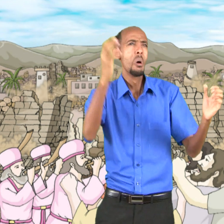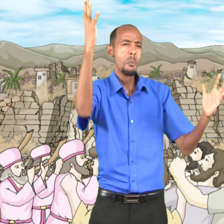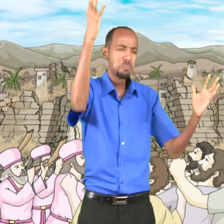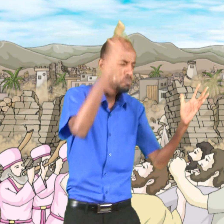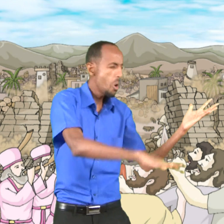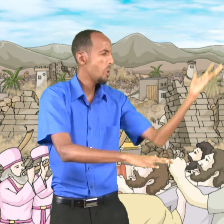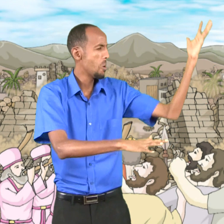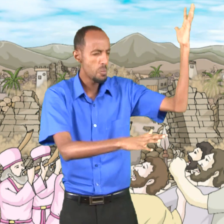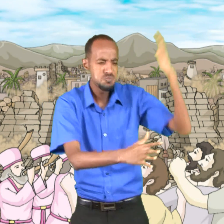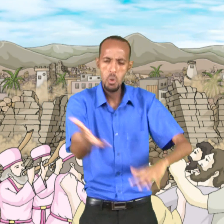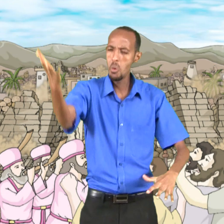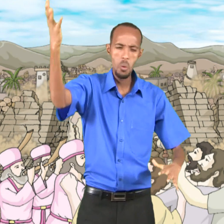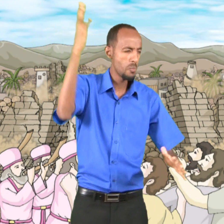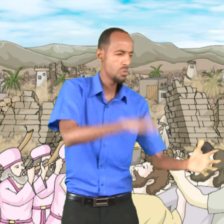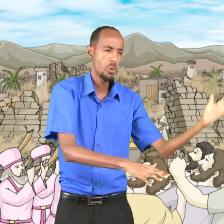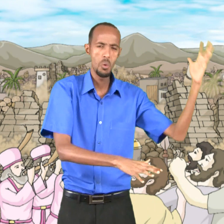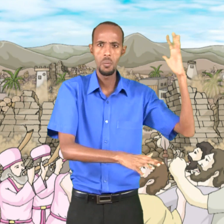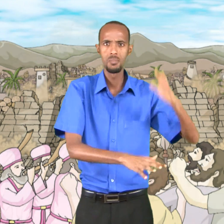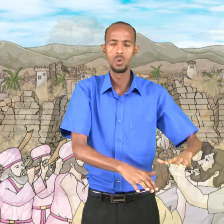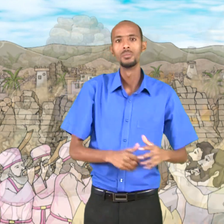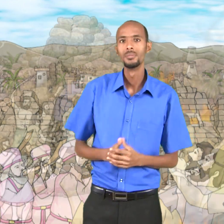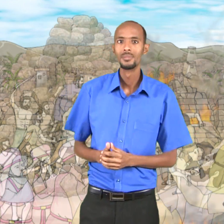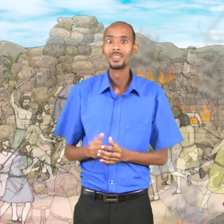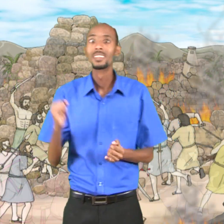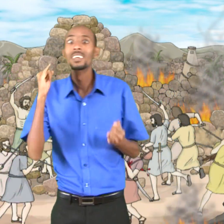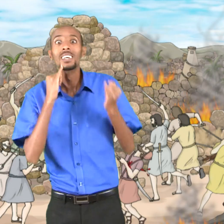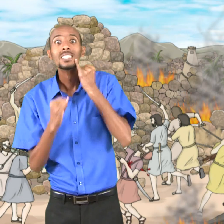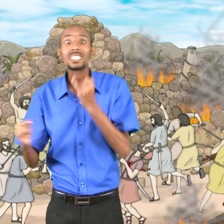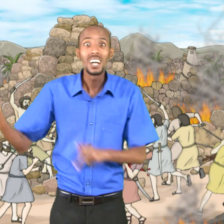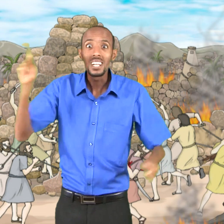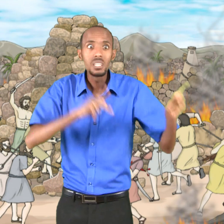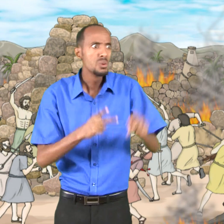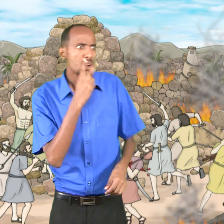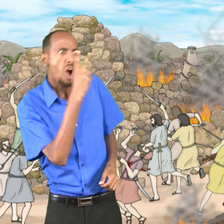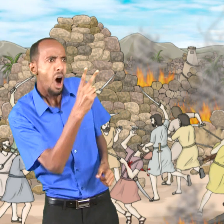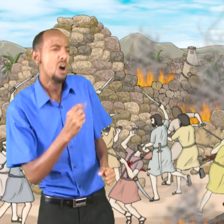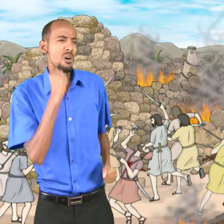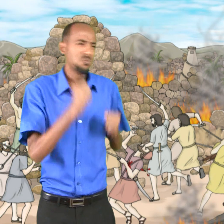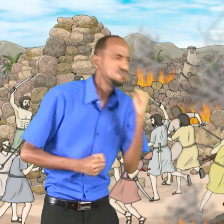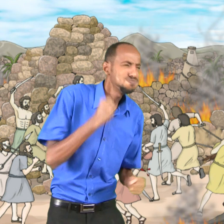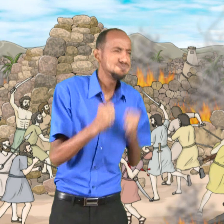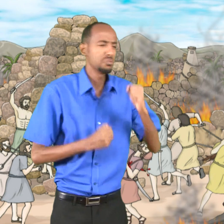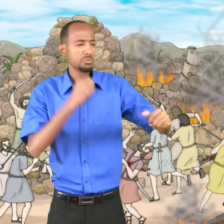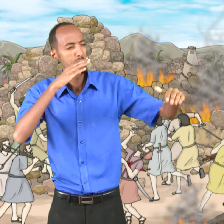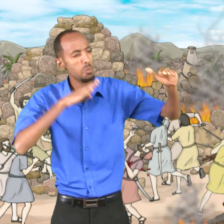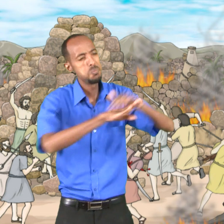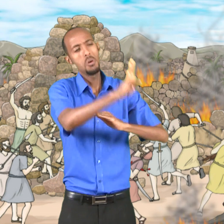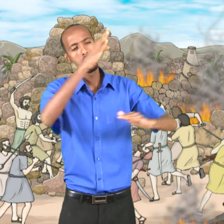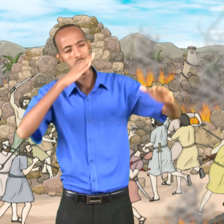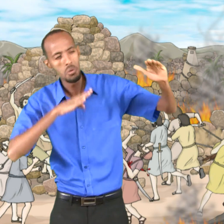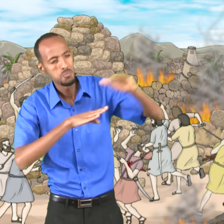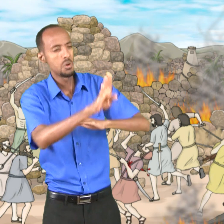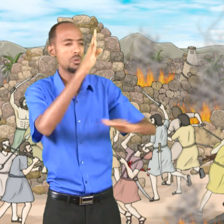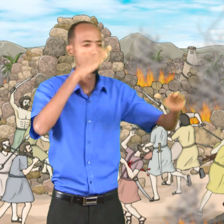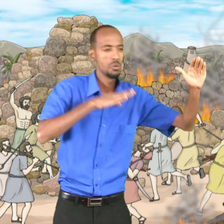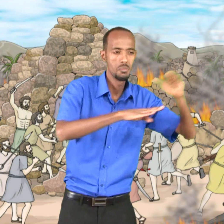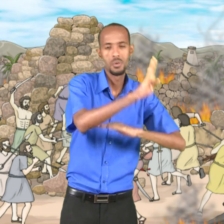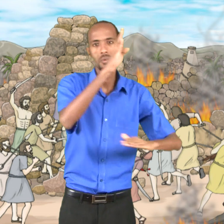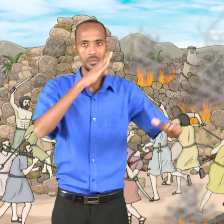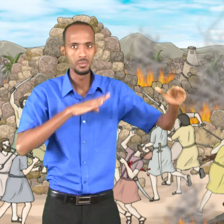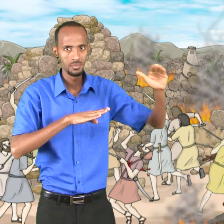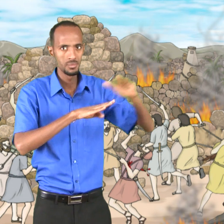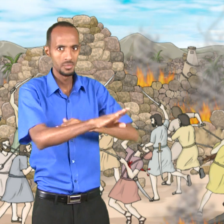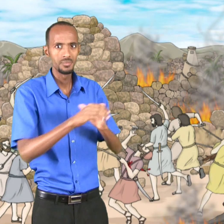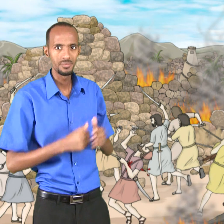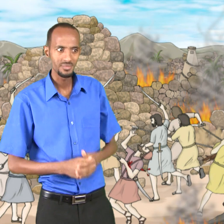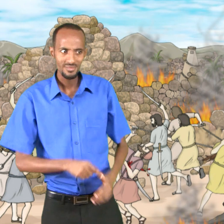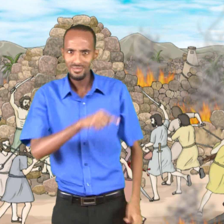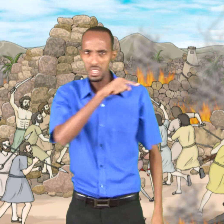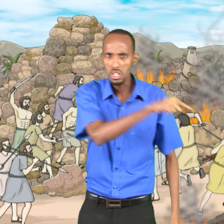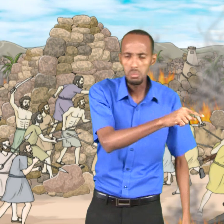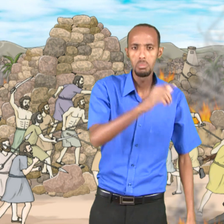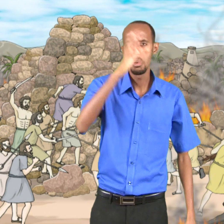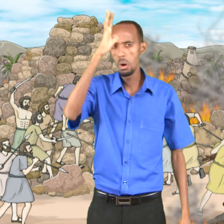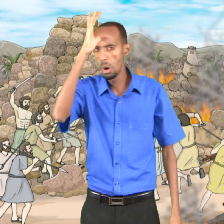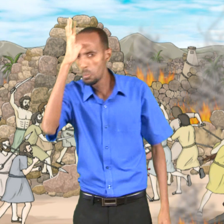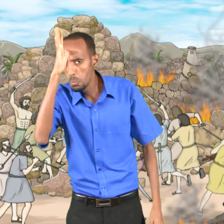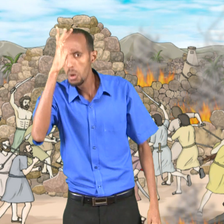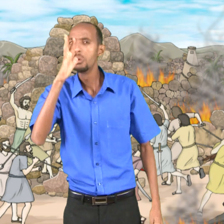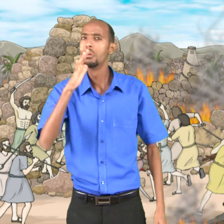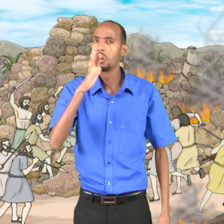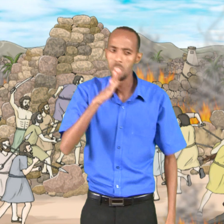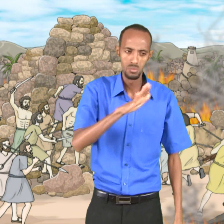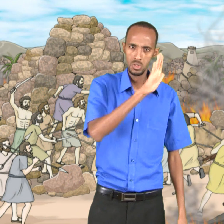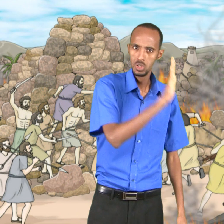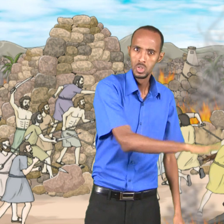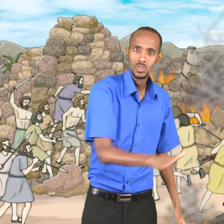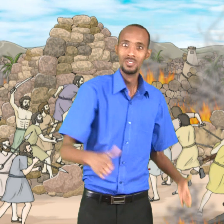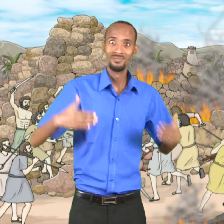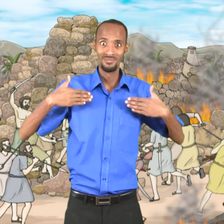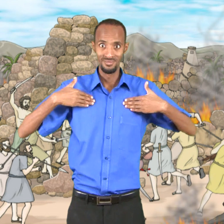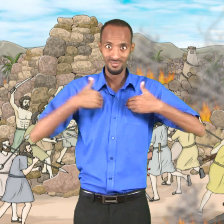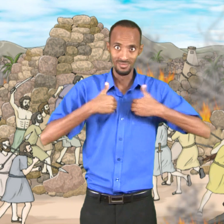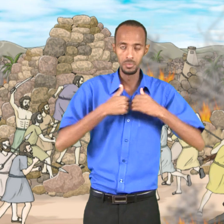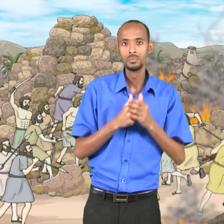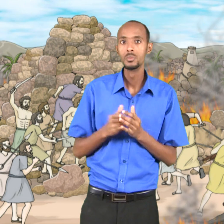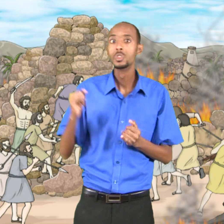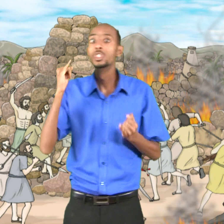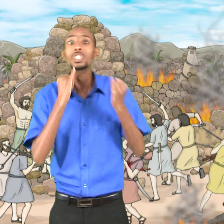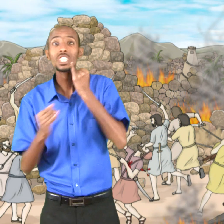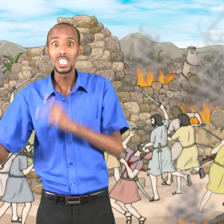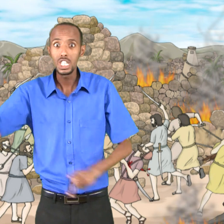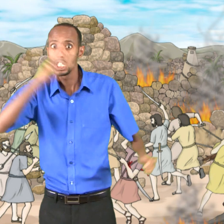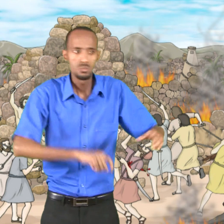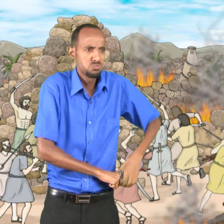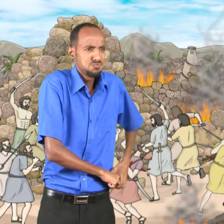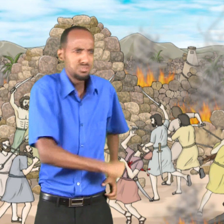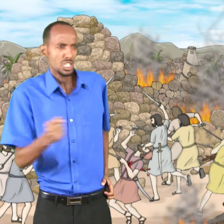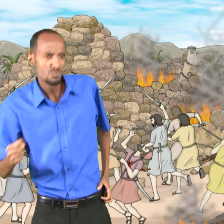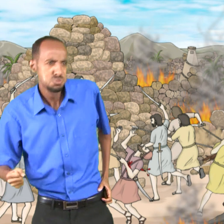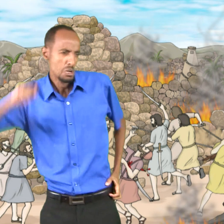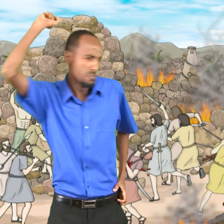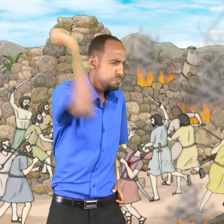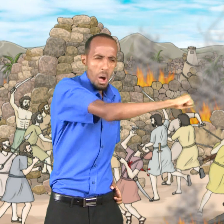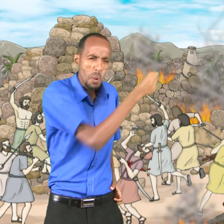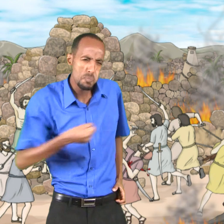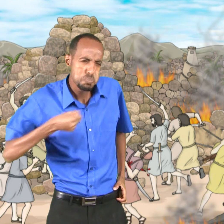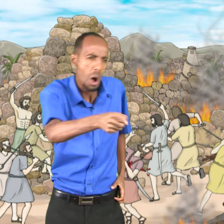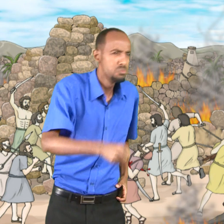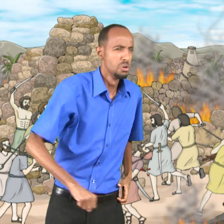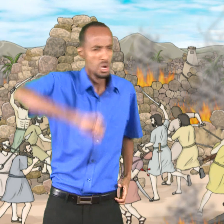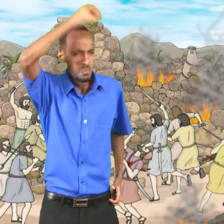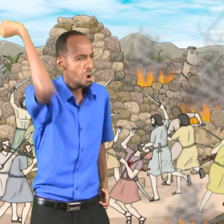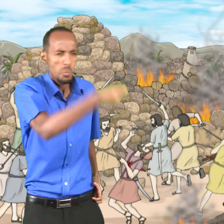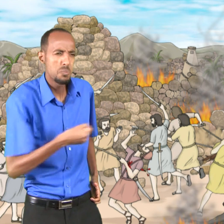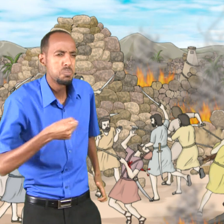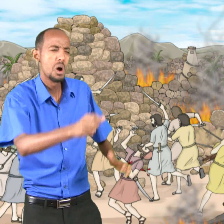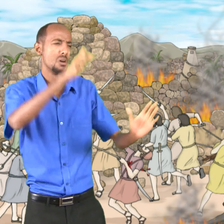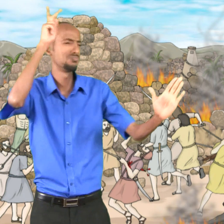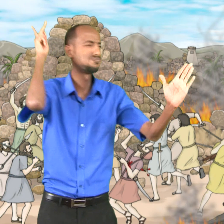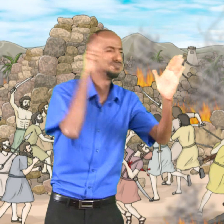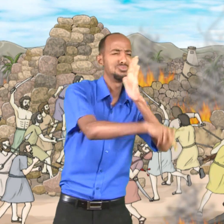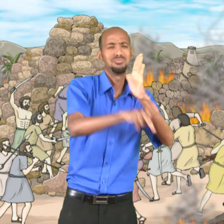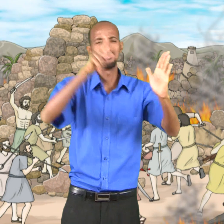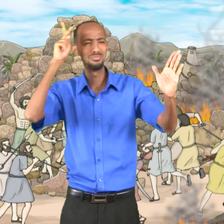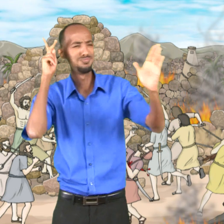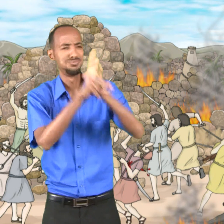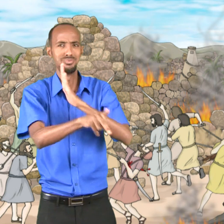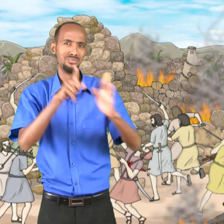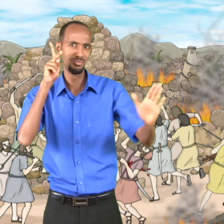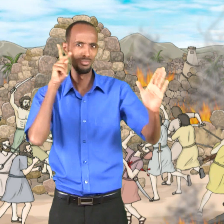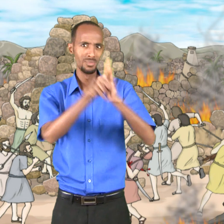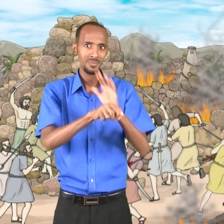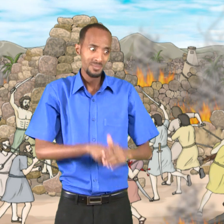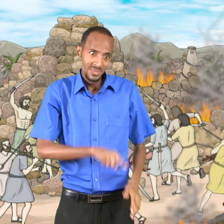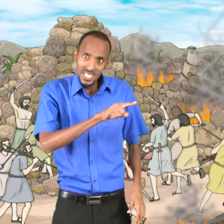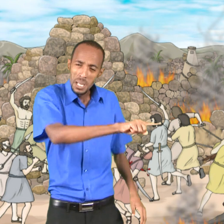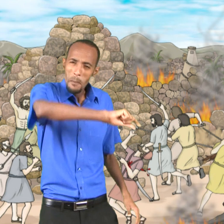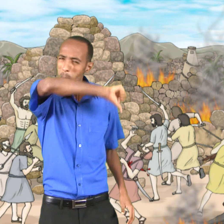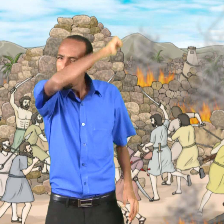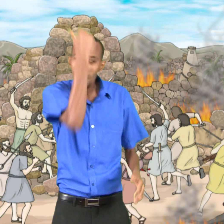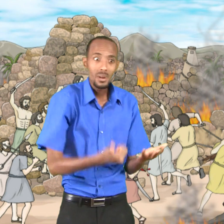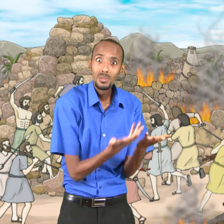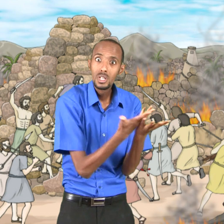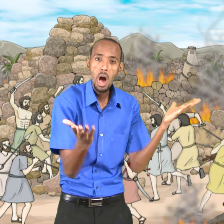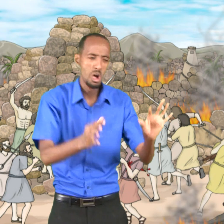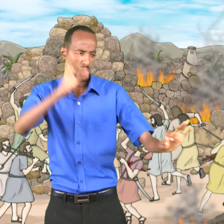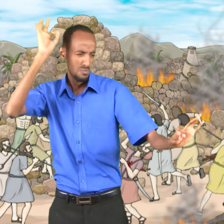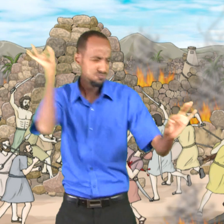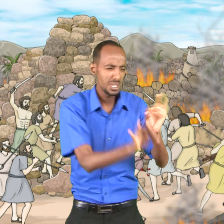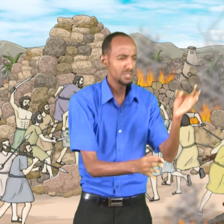Then all the people charged straight into the city and captured it.